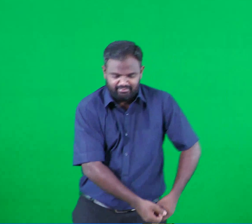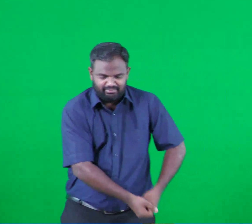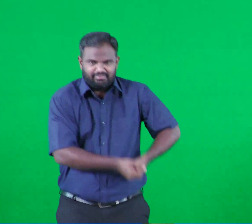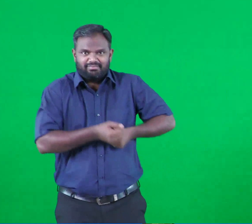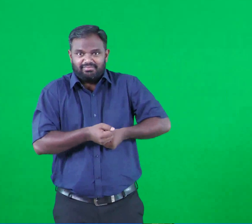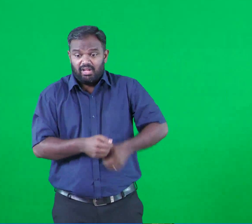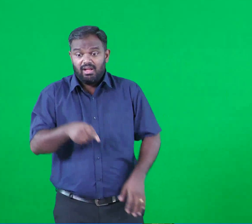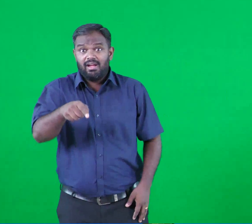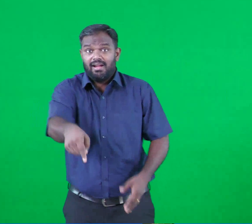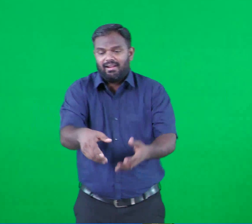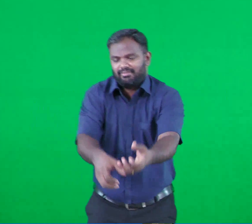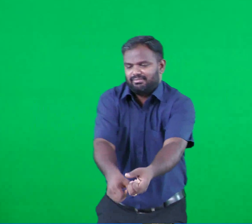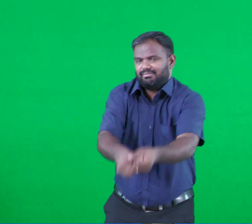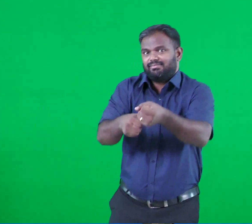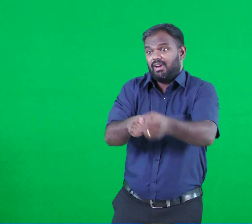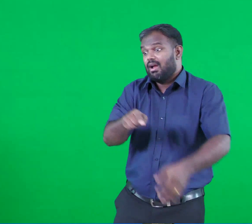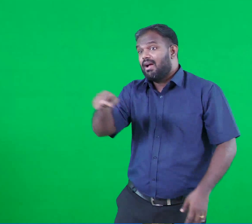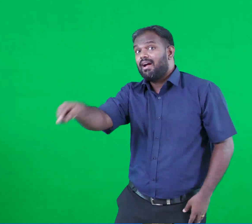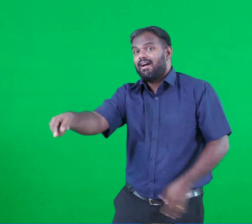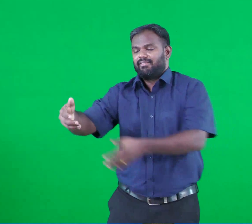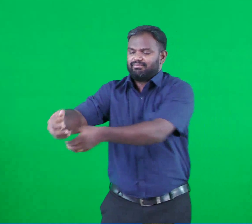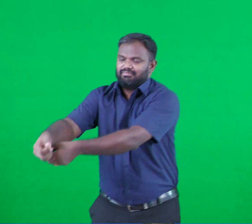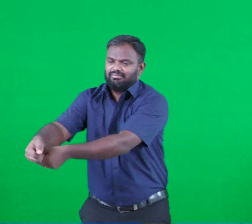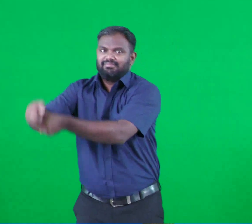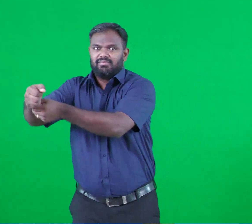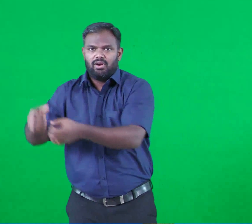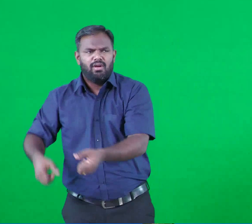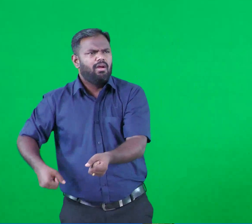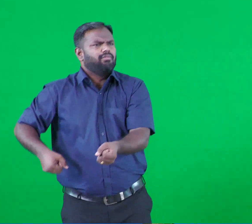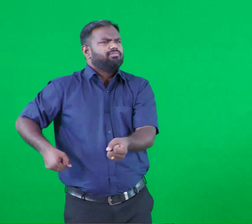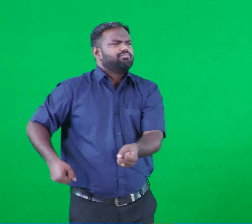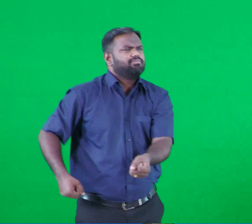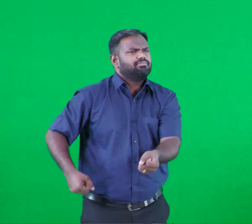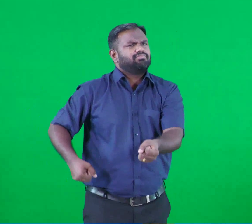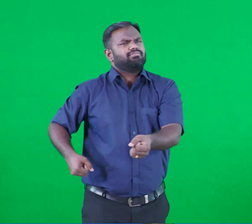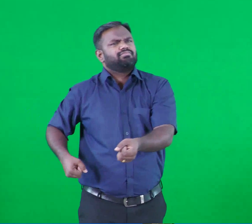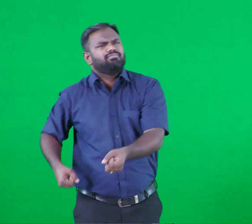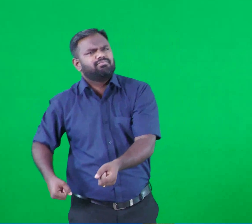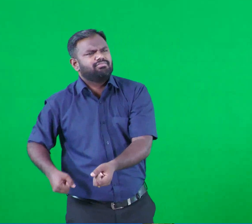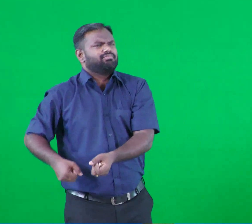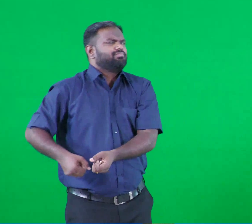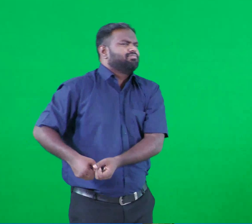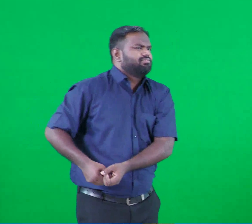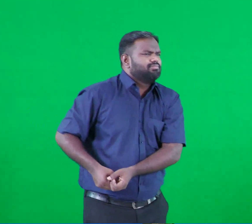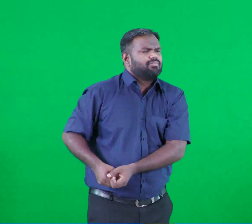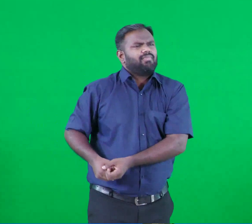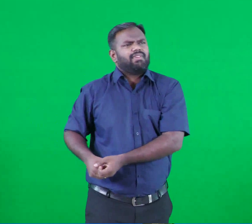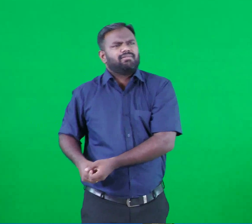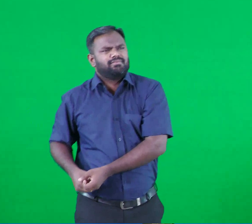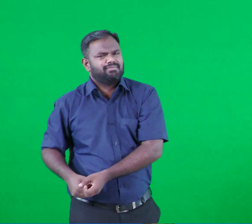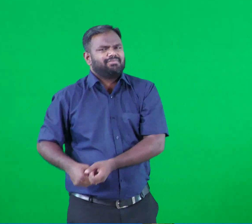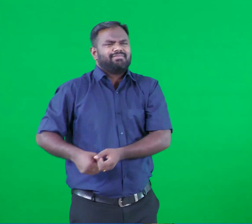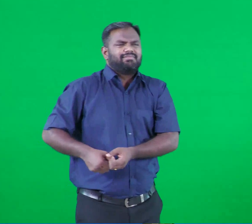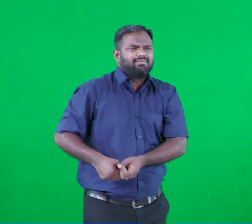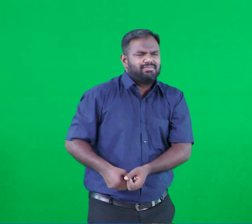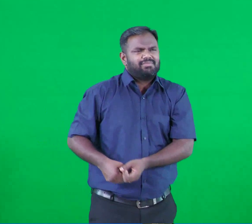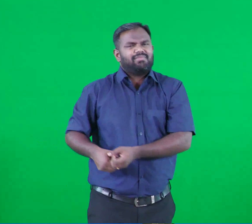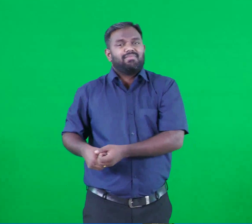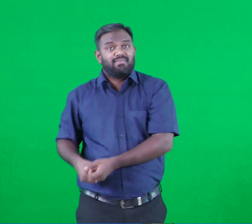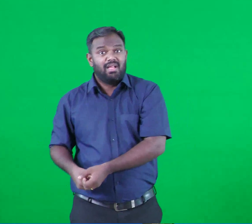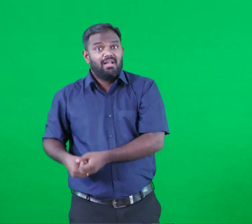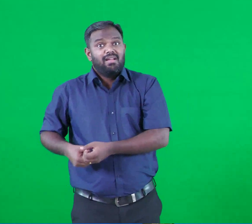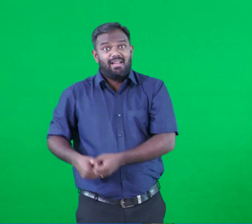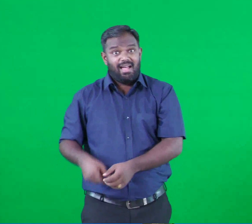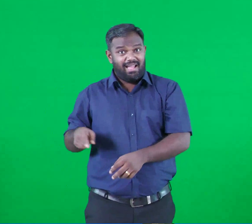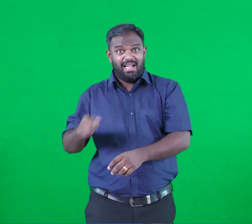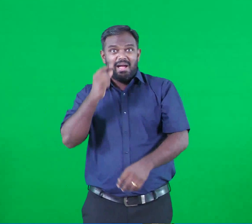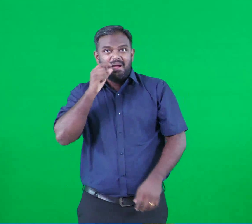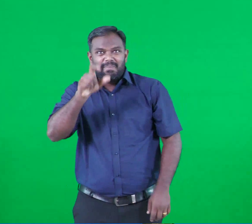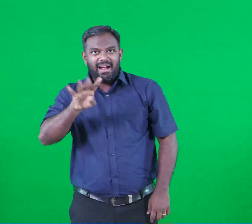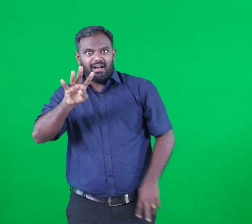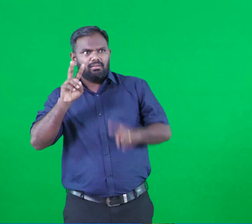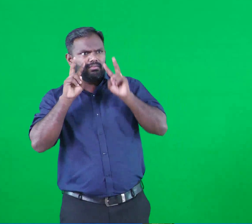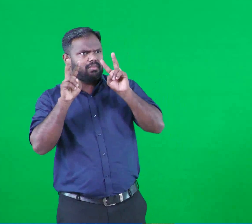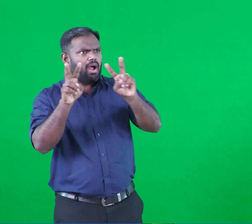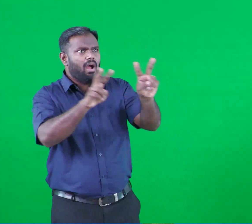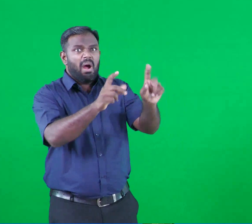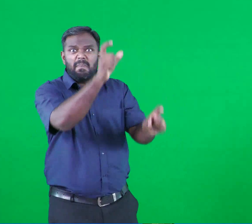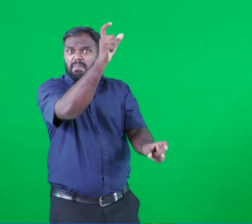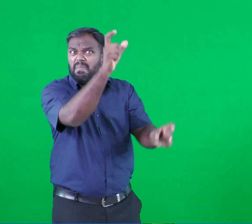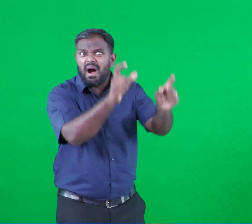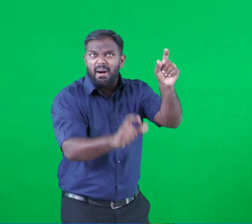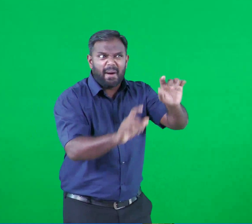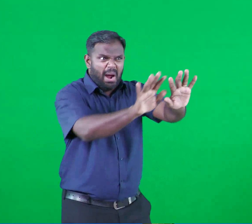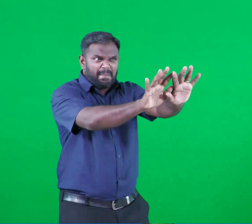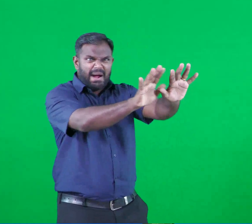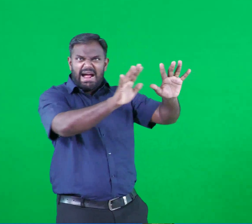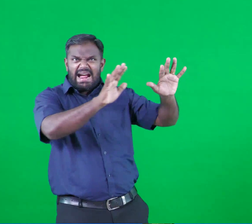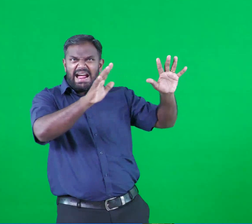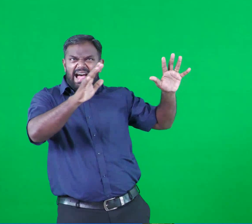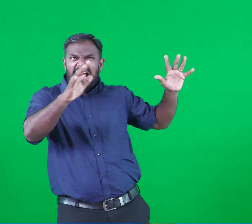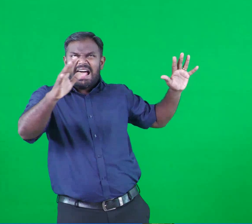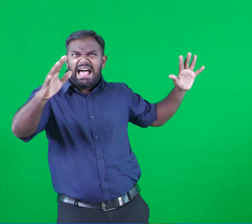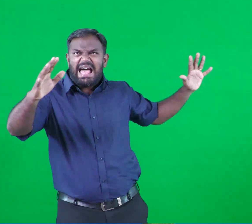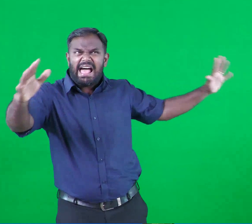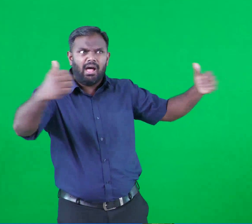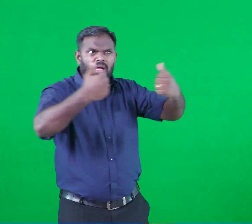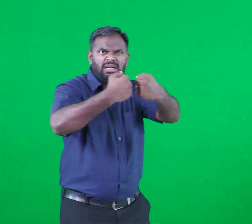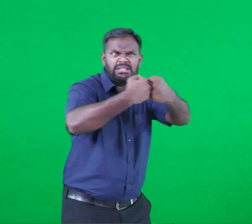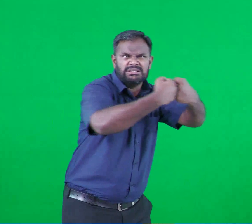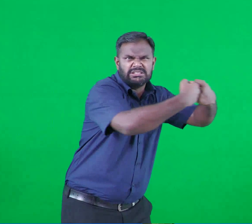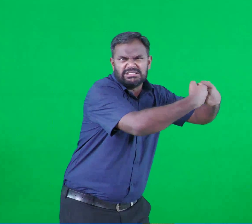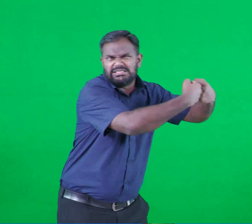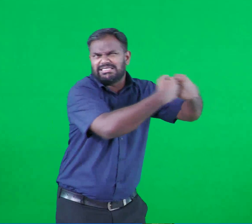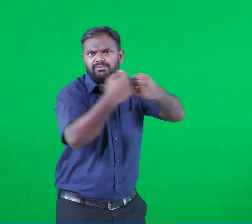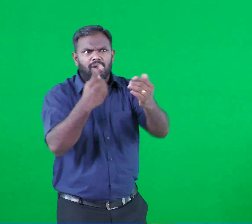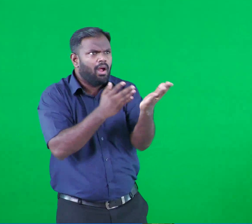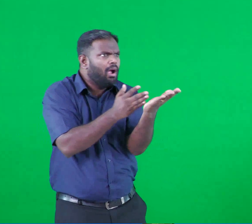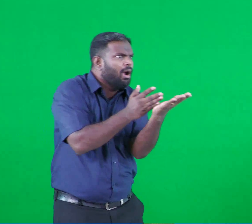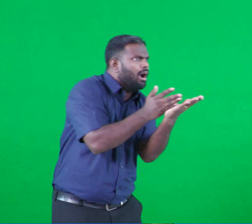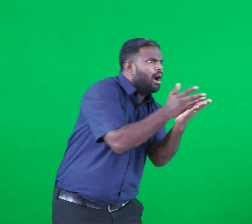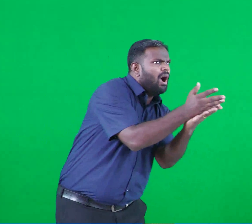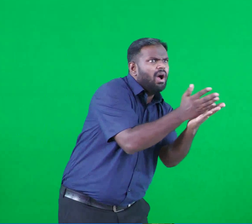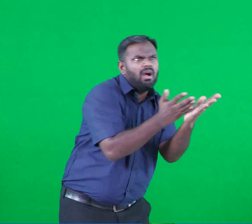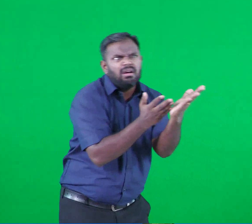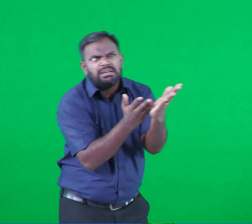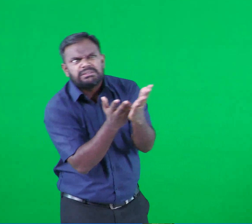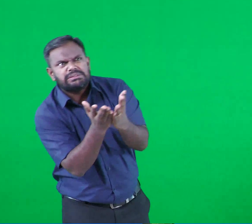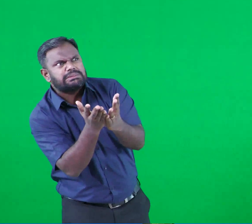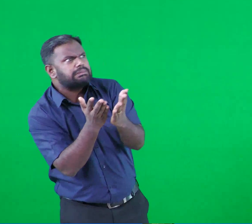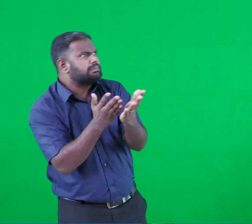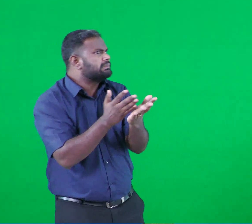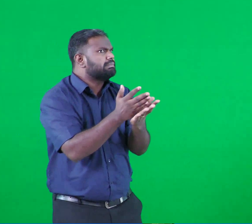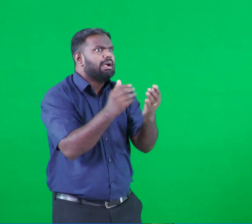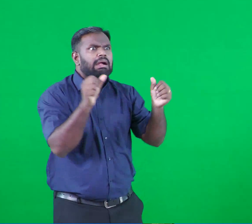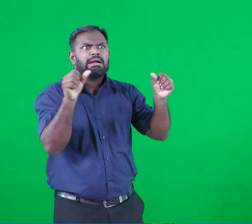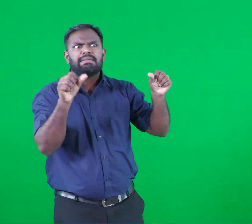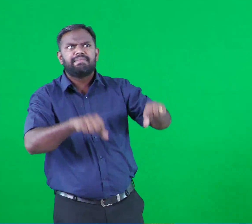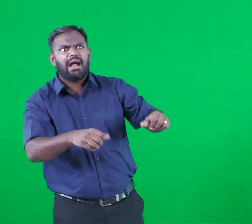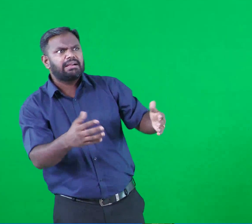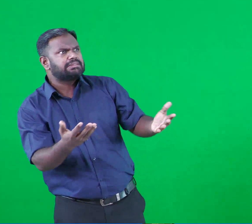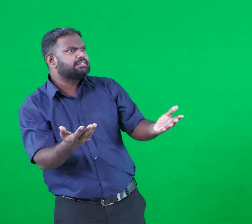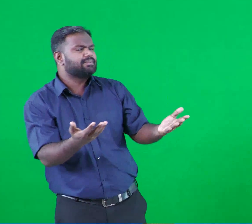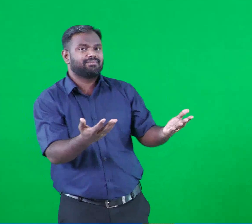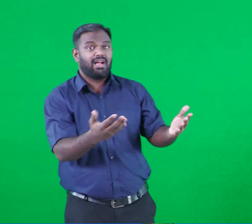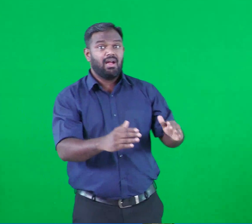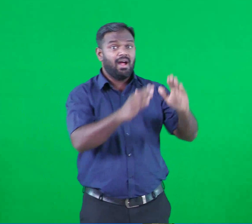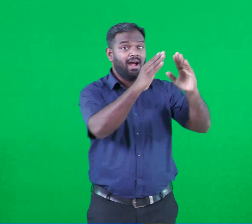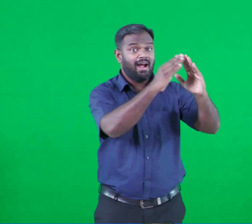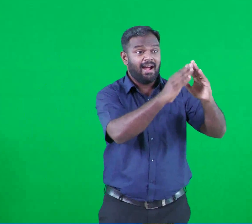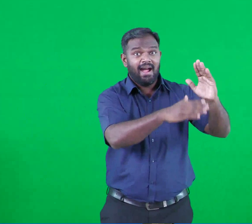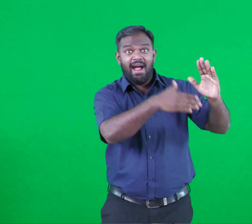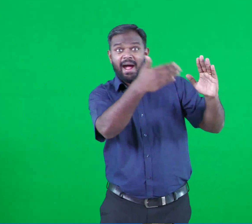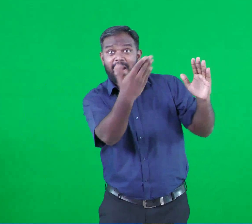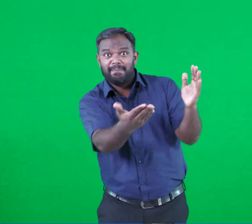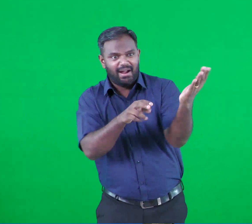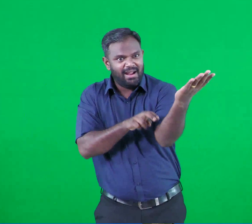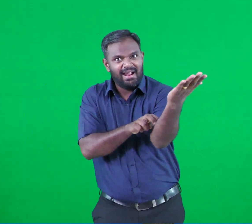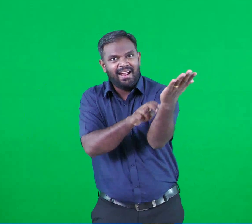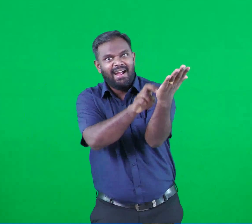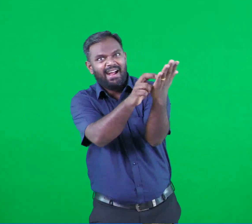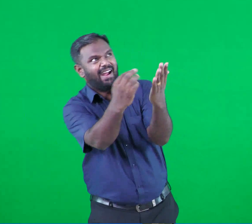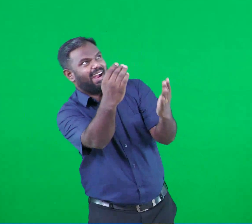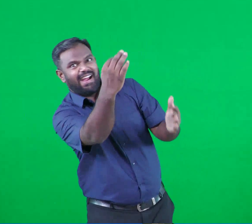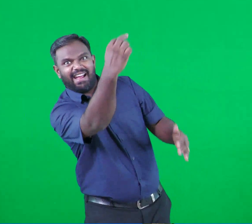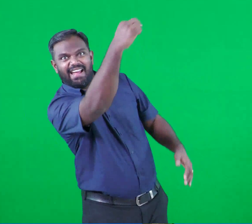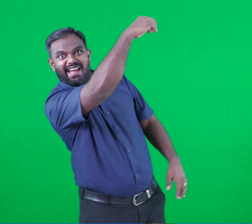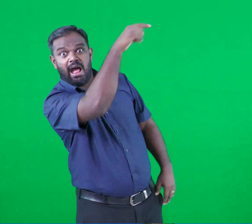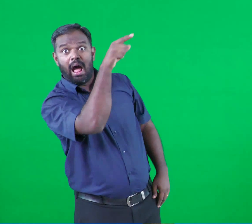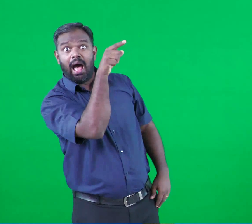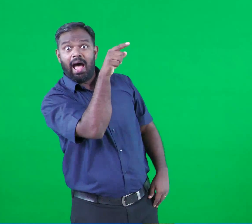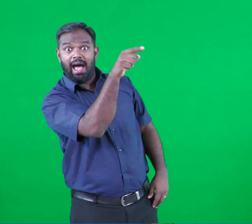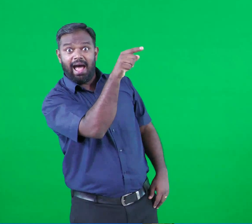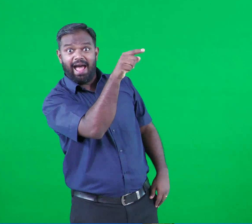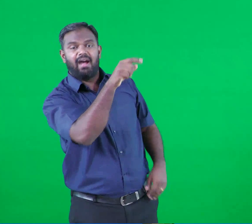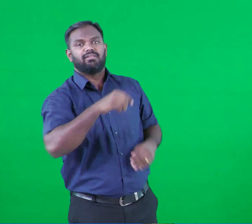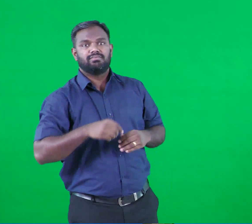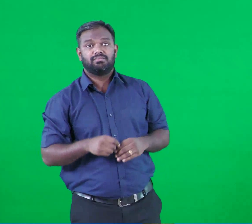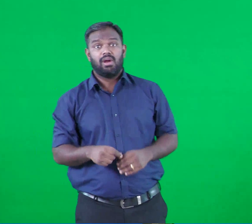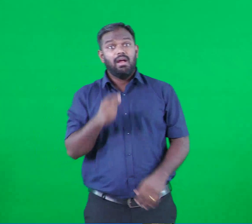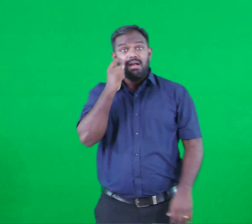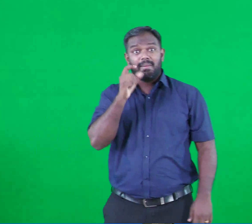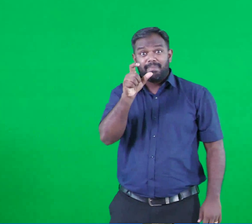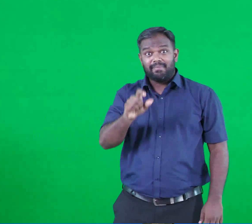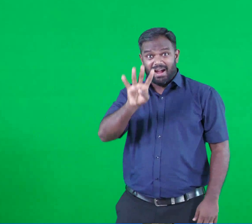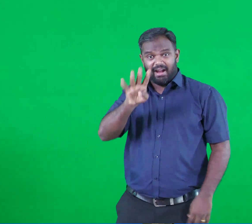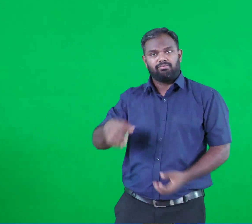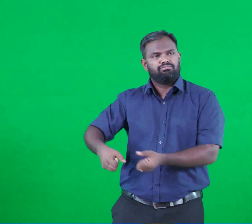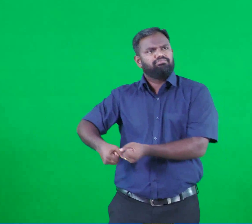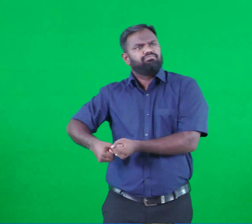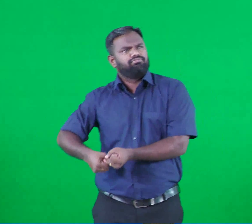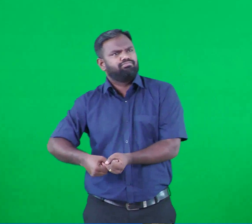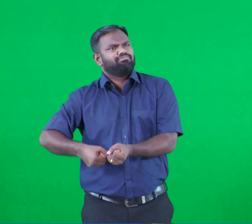Then a paralytic was brought to Him, carried by four men.